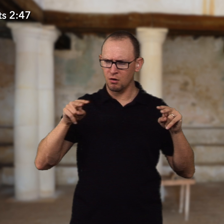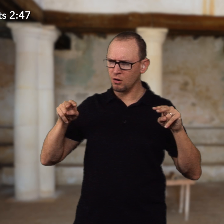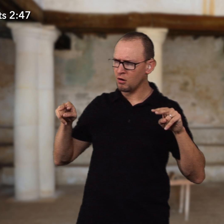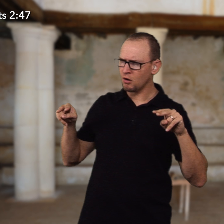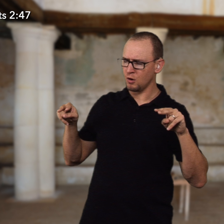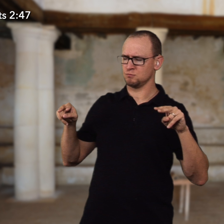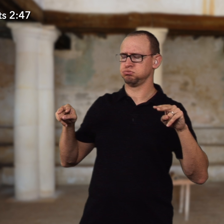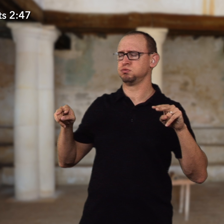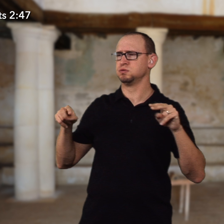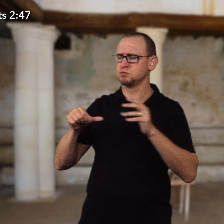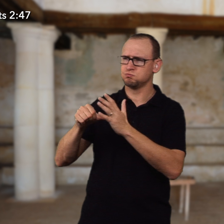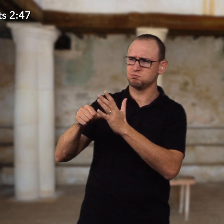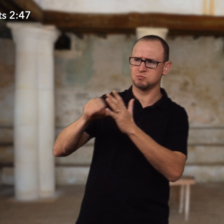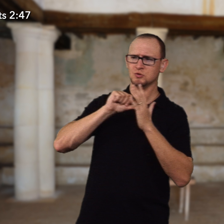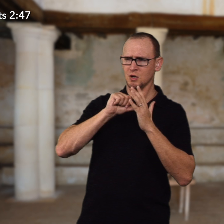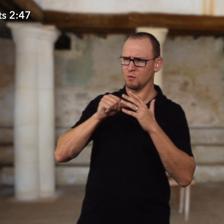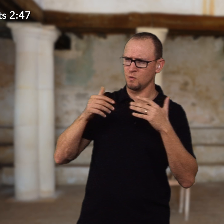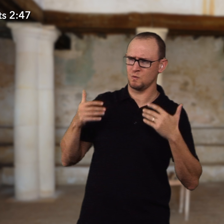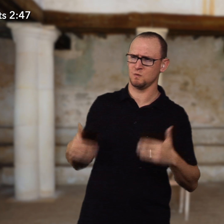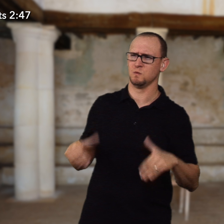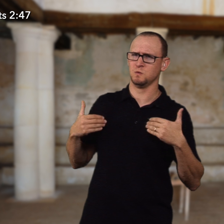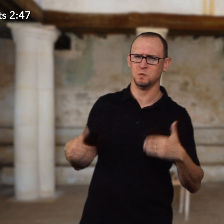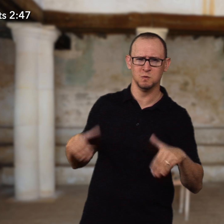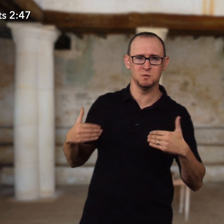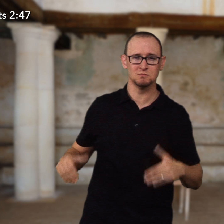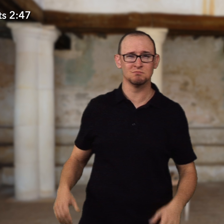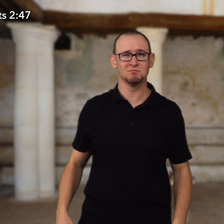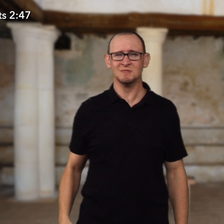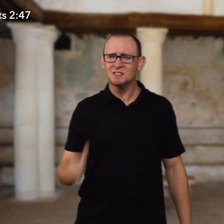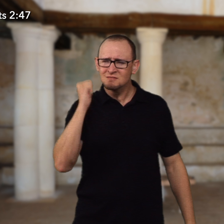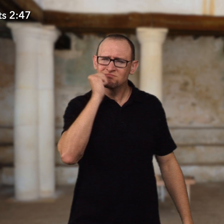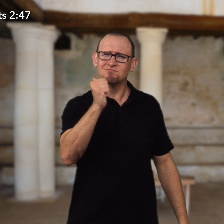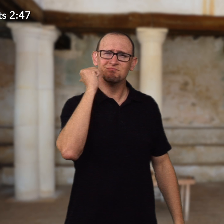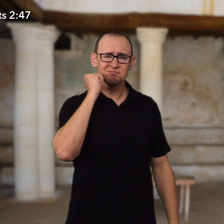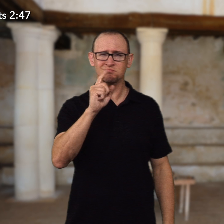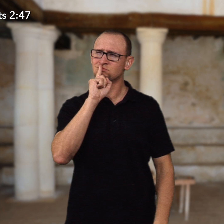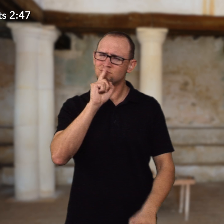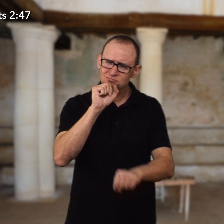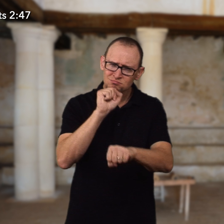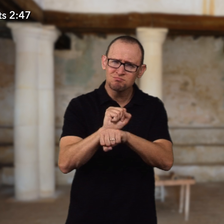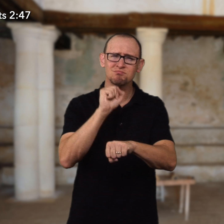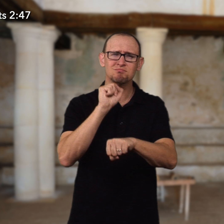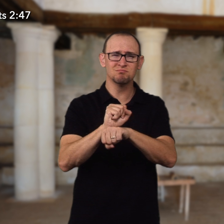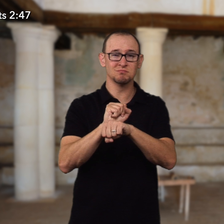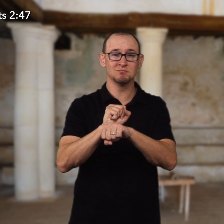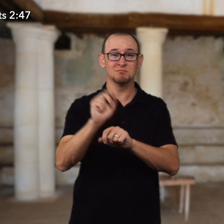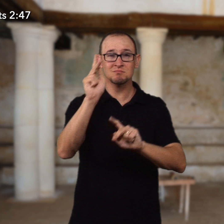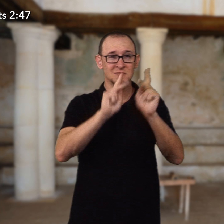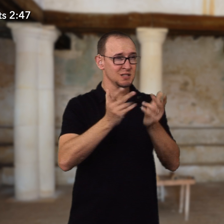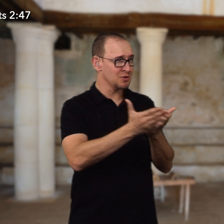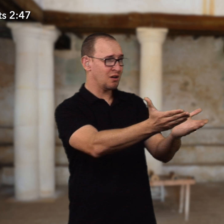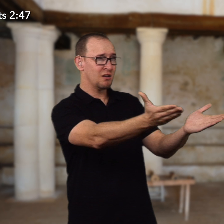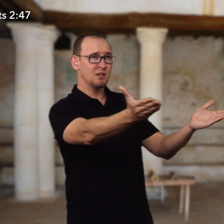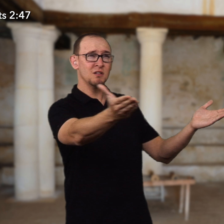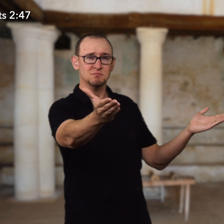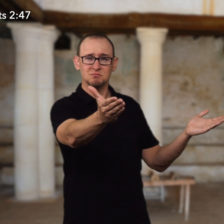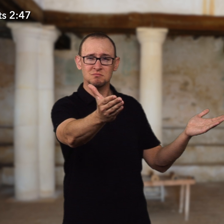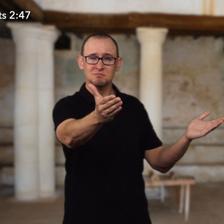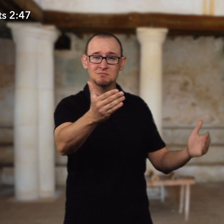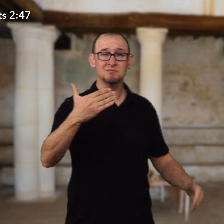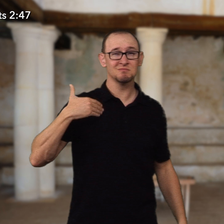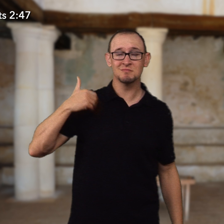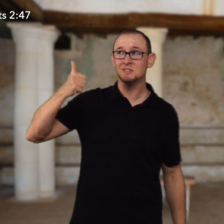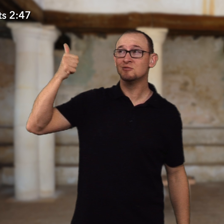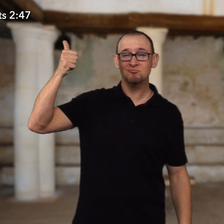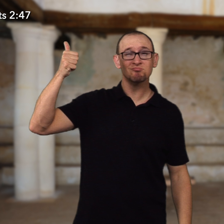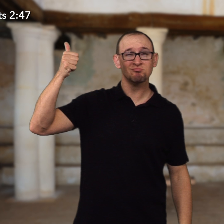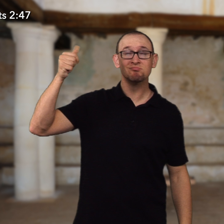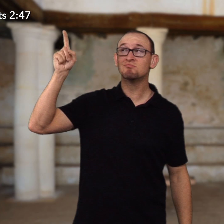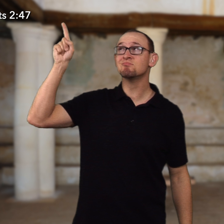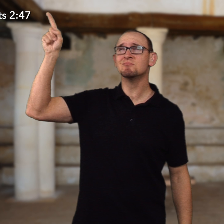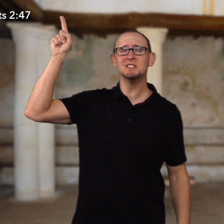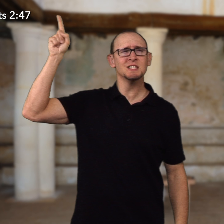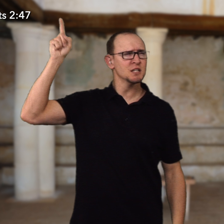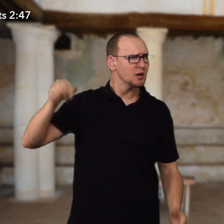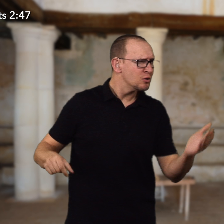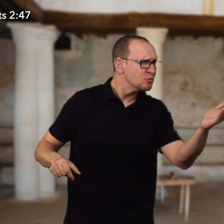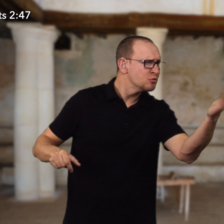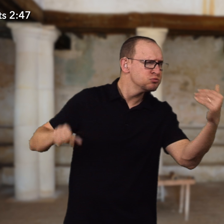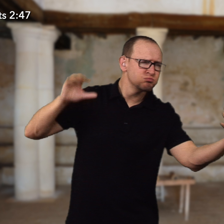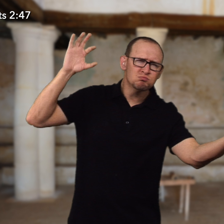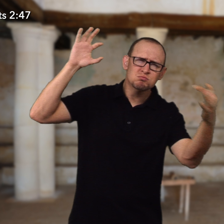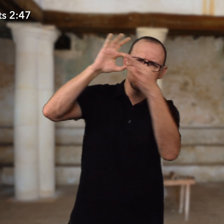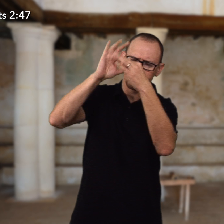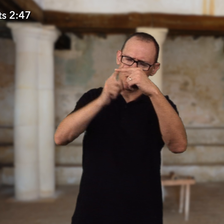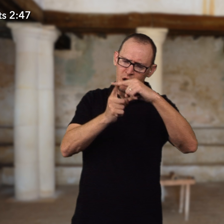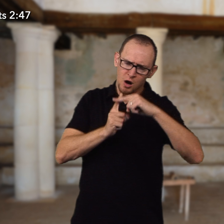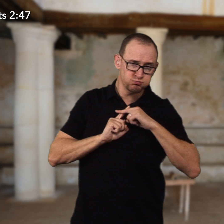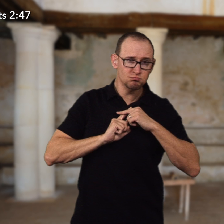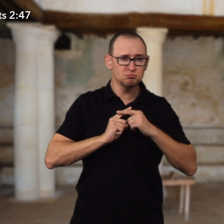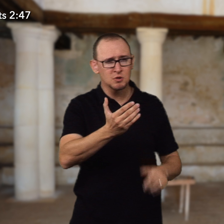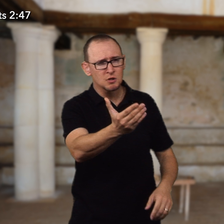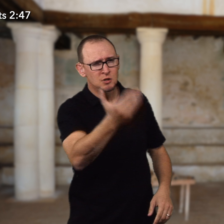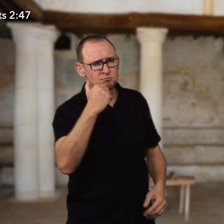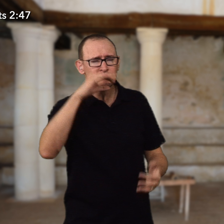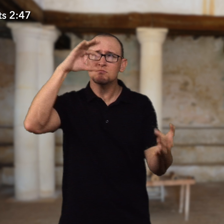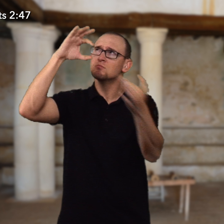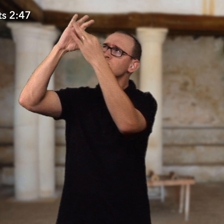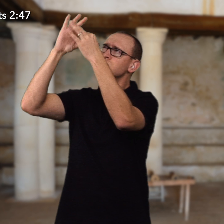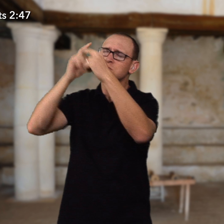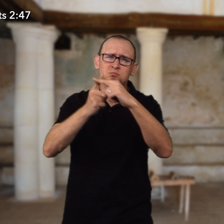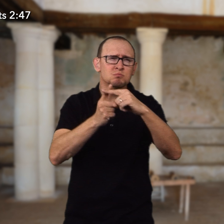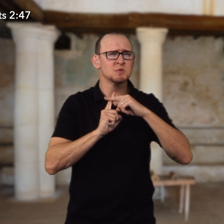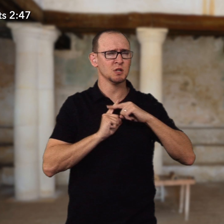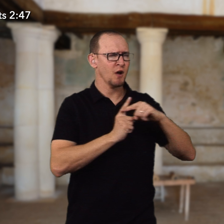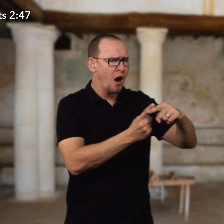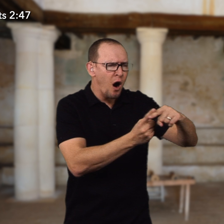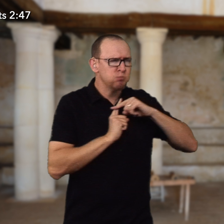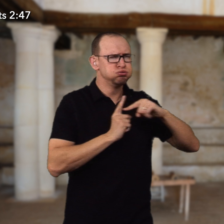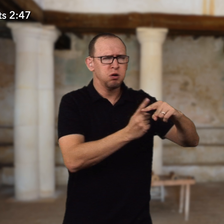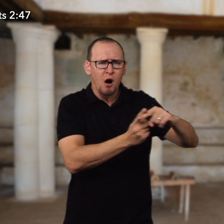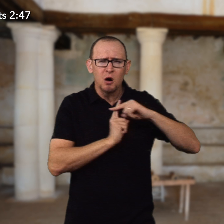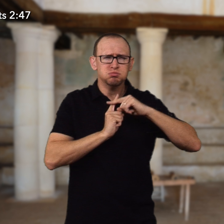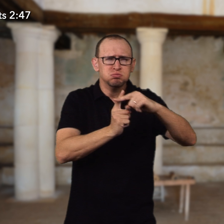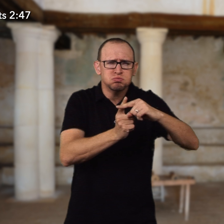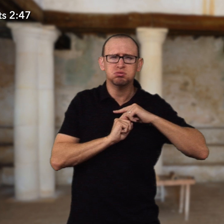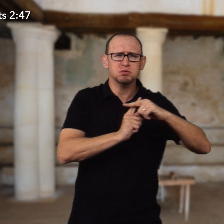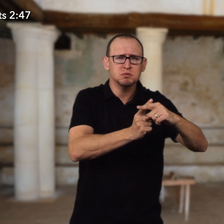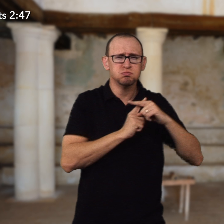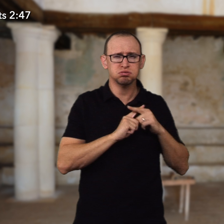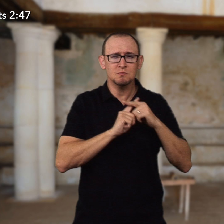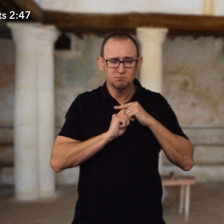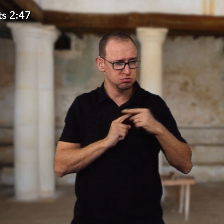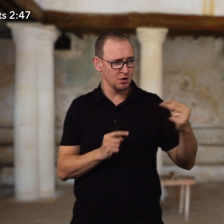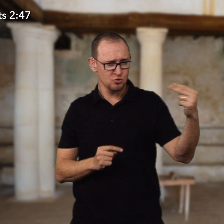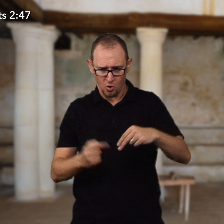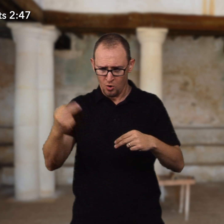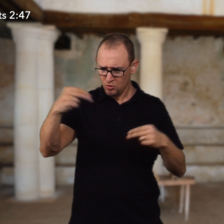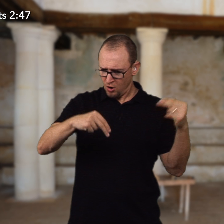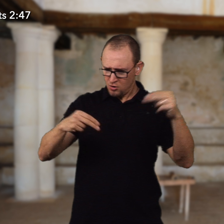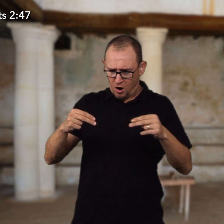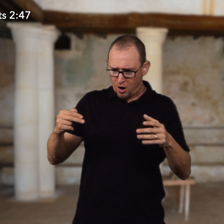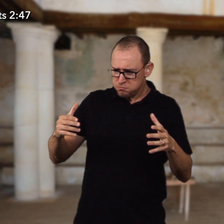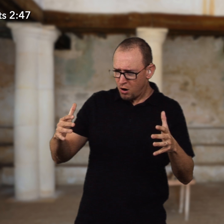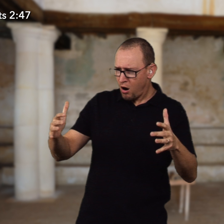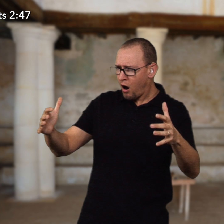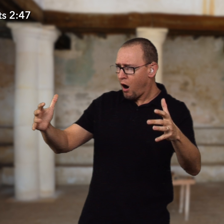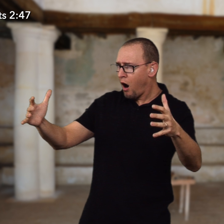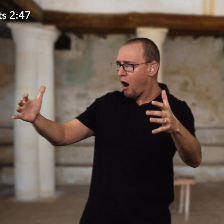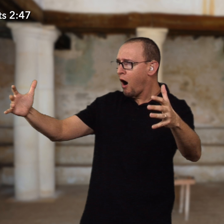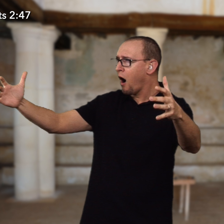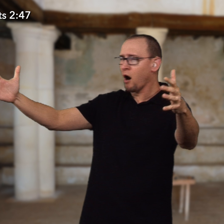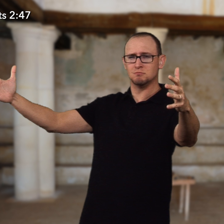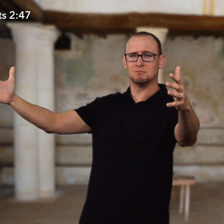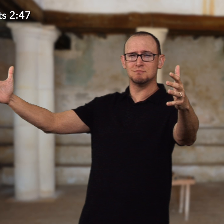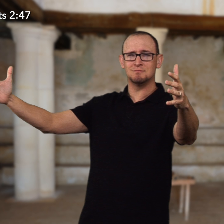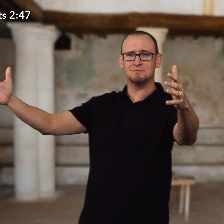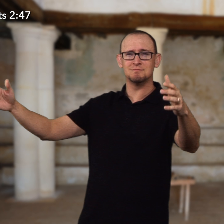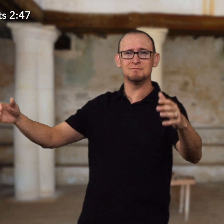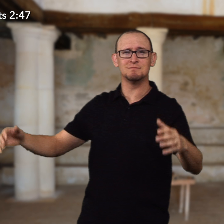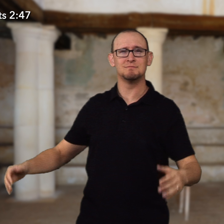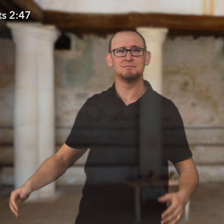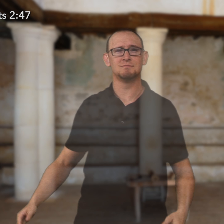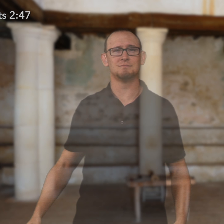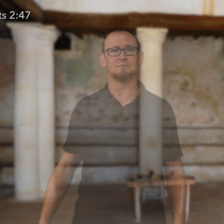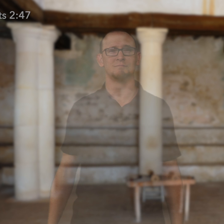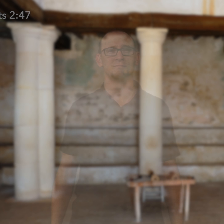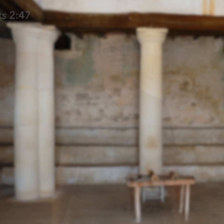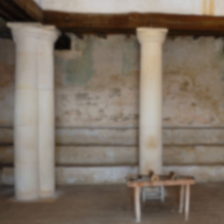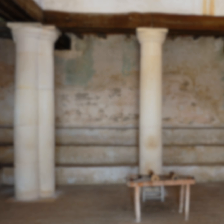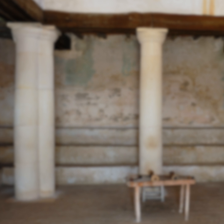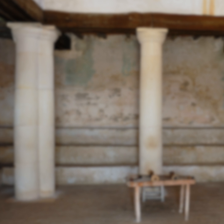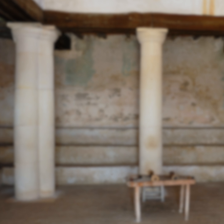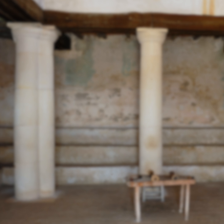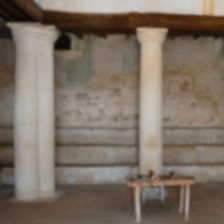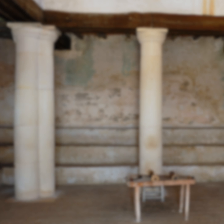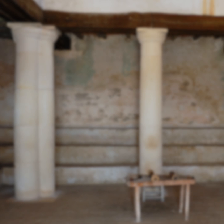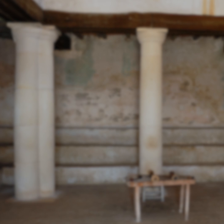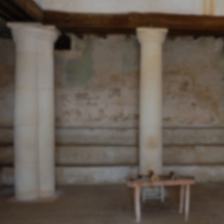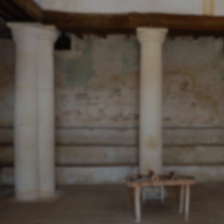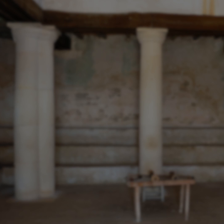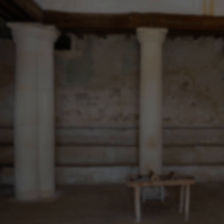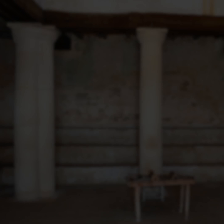And the Lord added to their number daily those who were being saved.